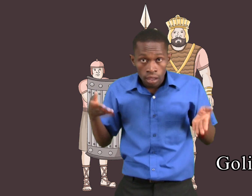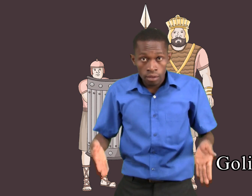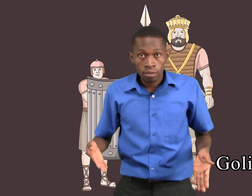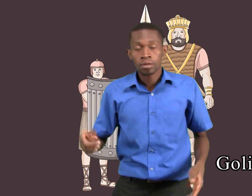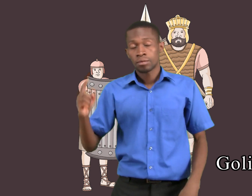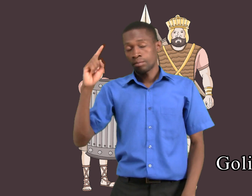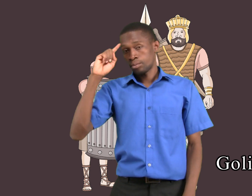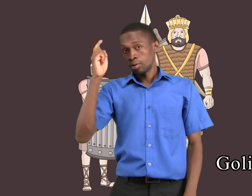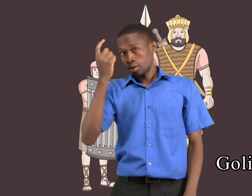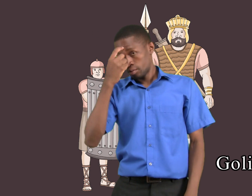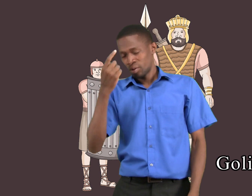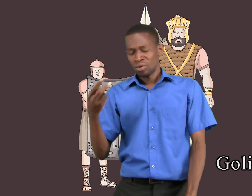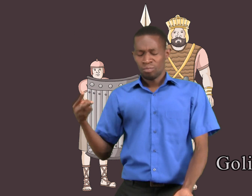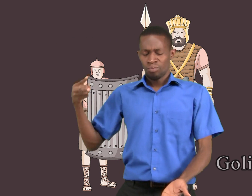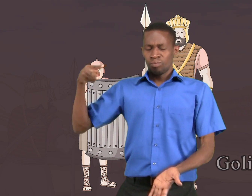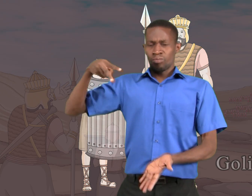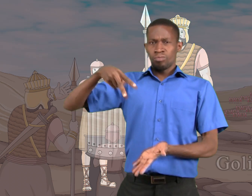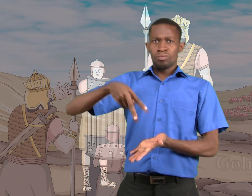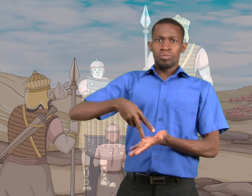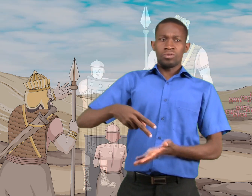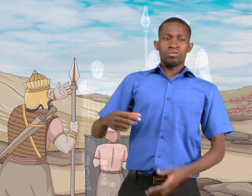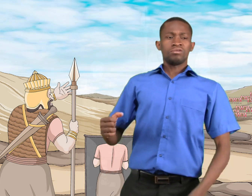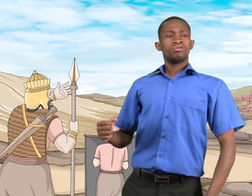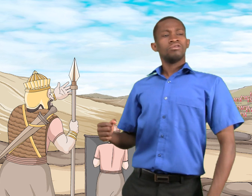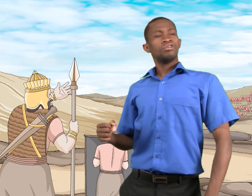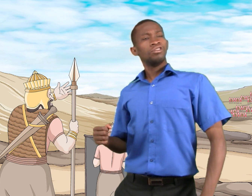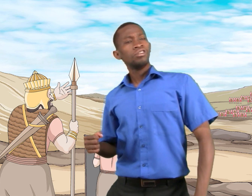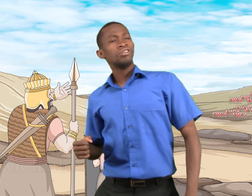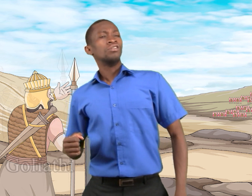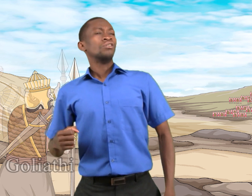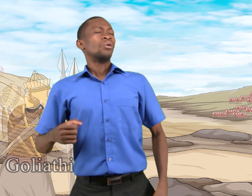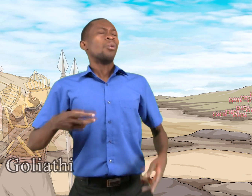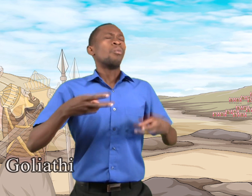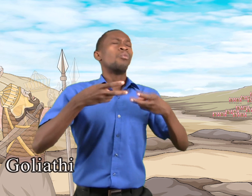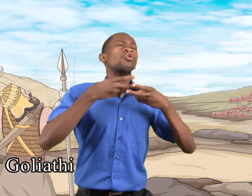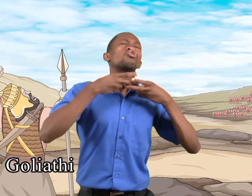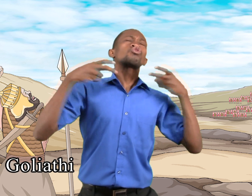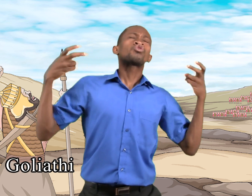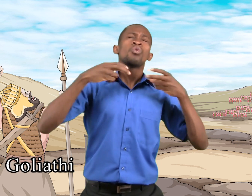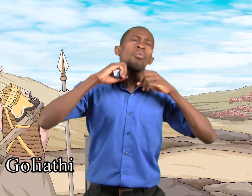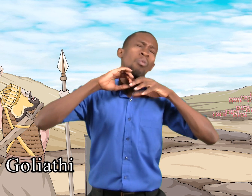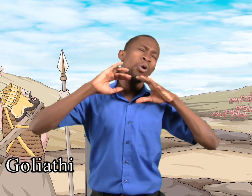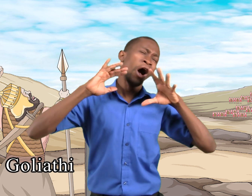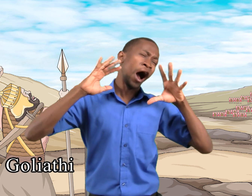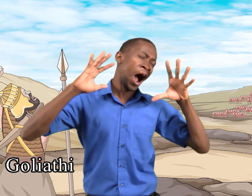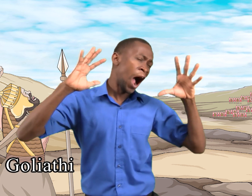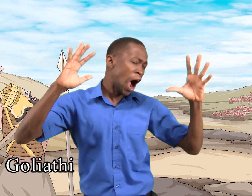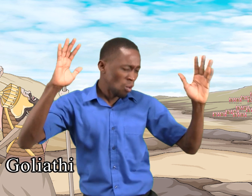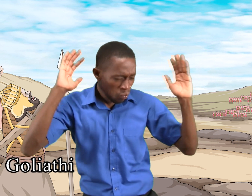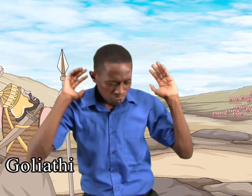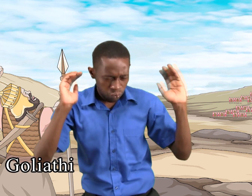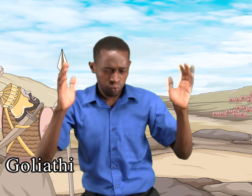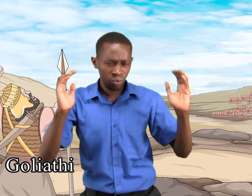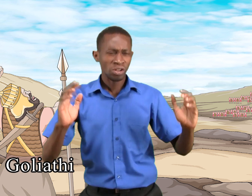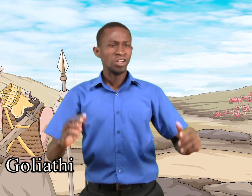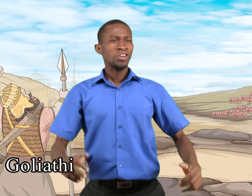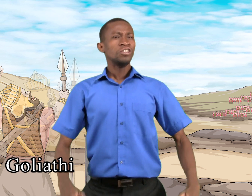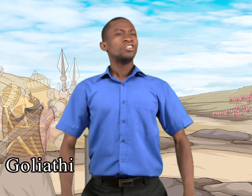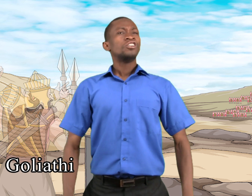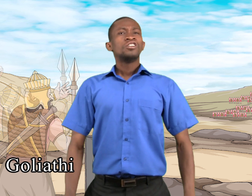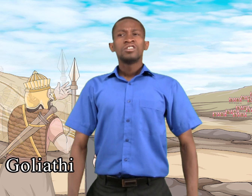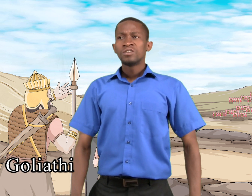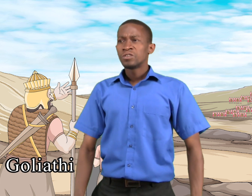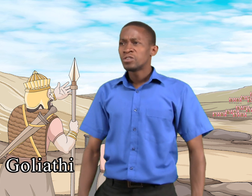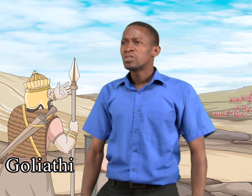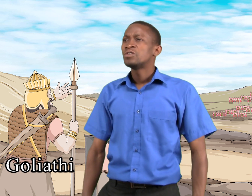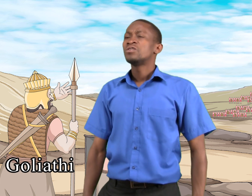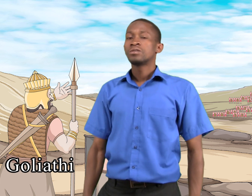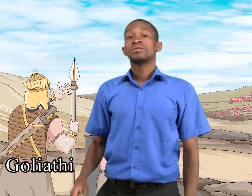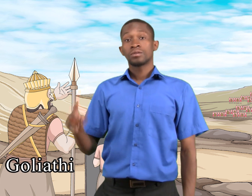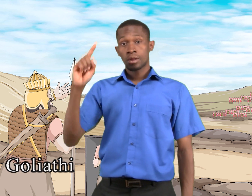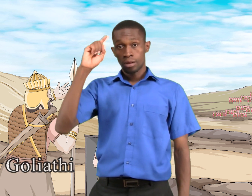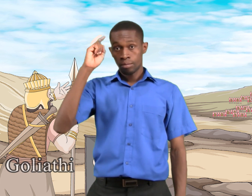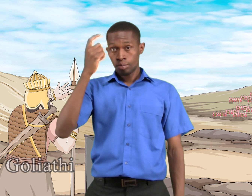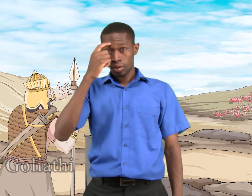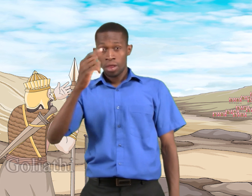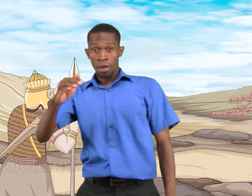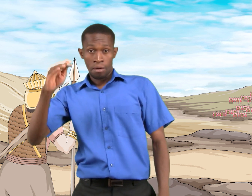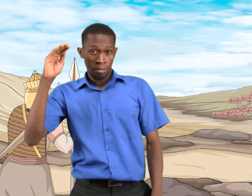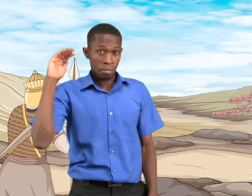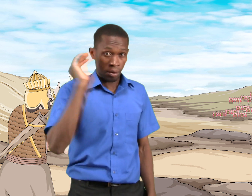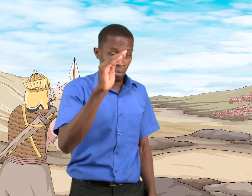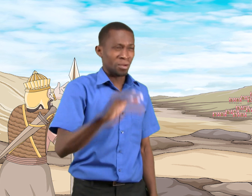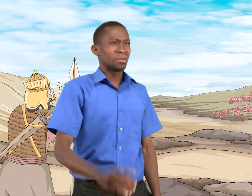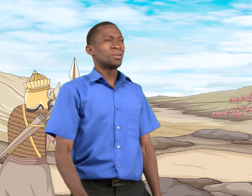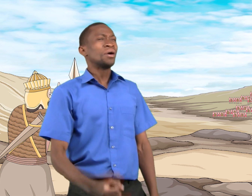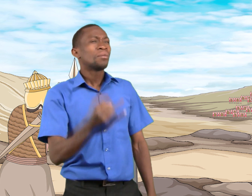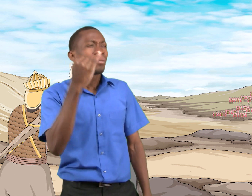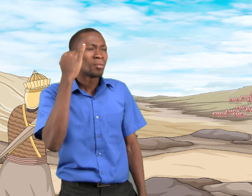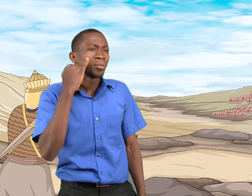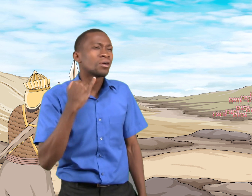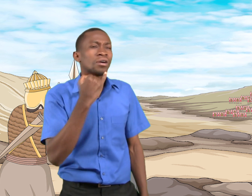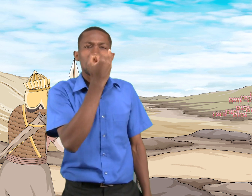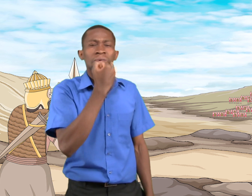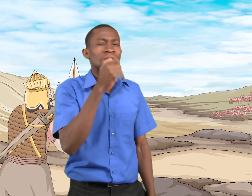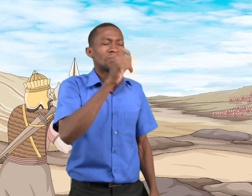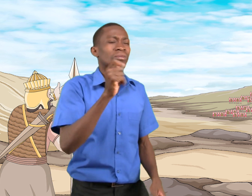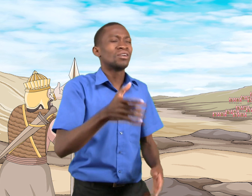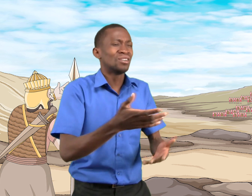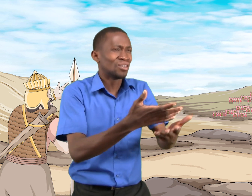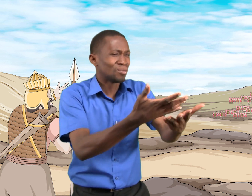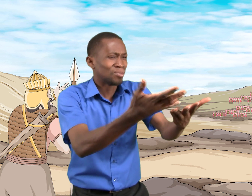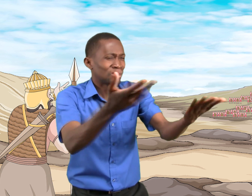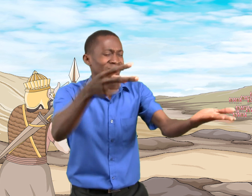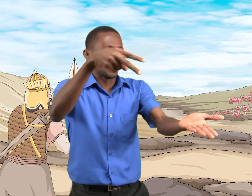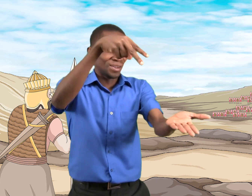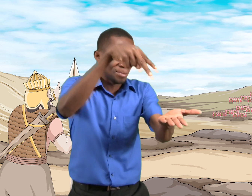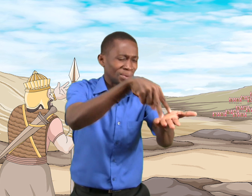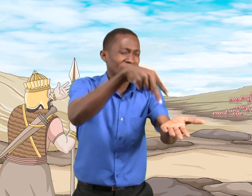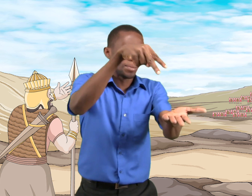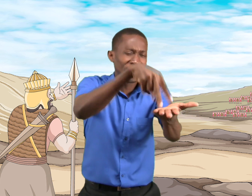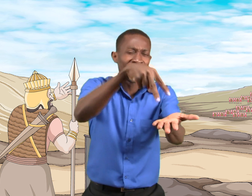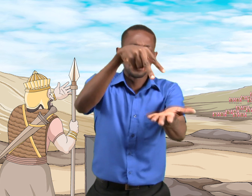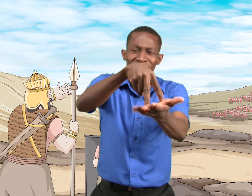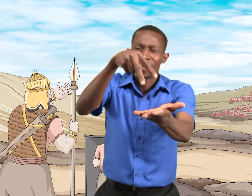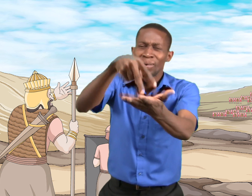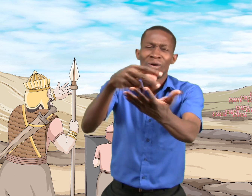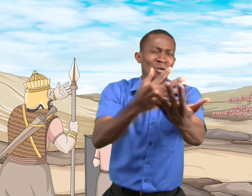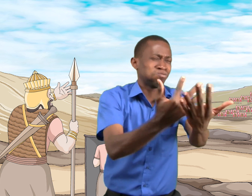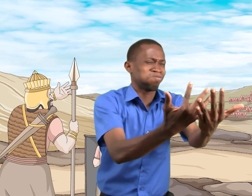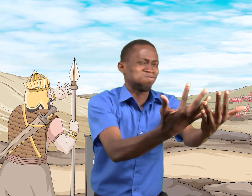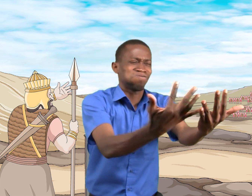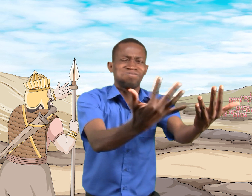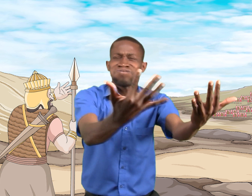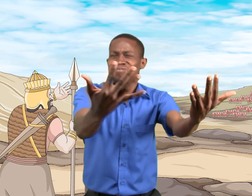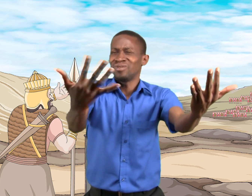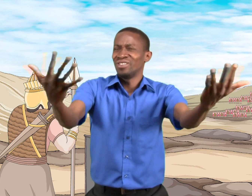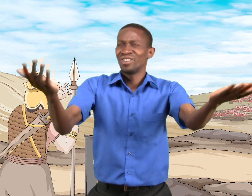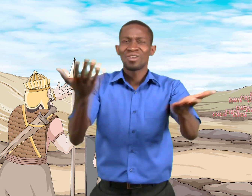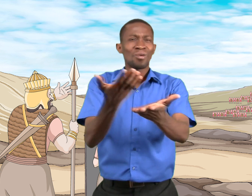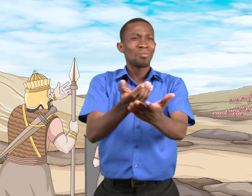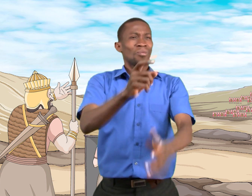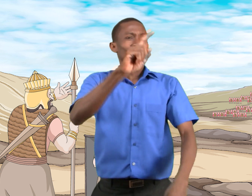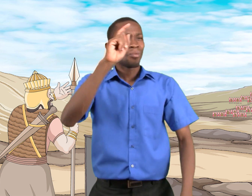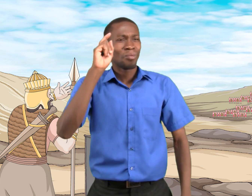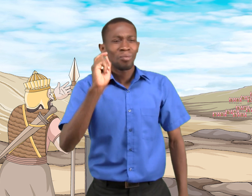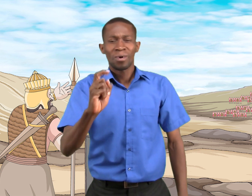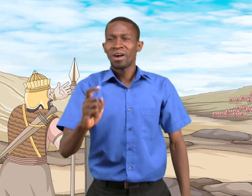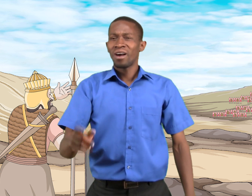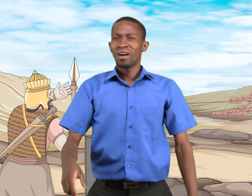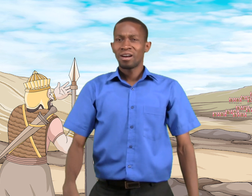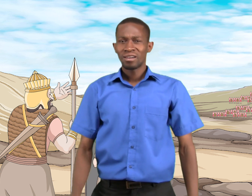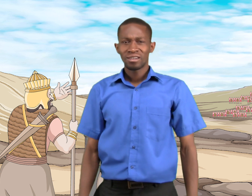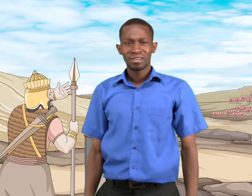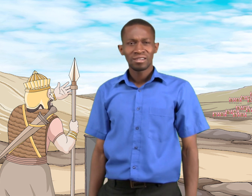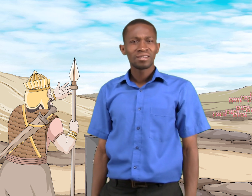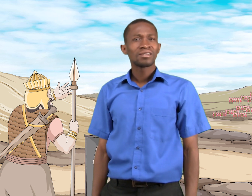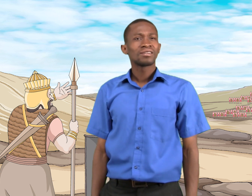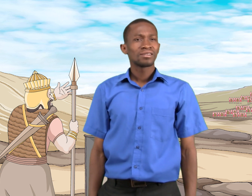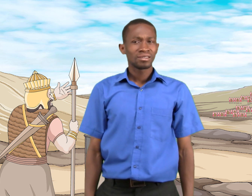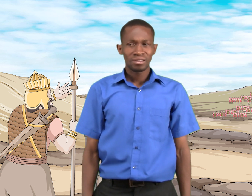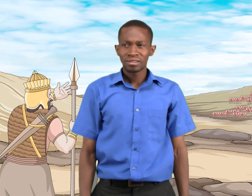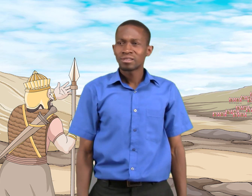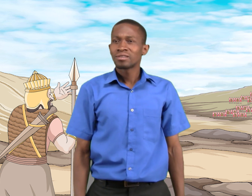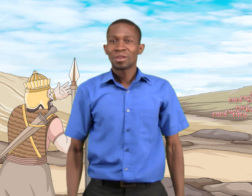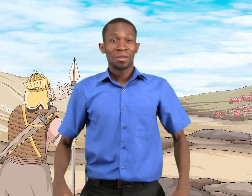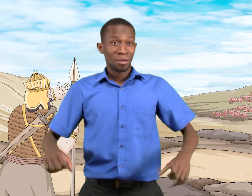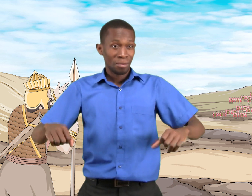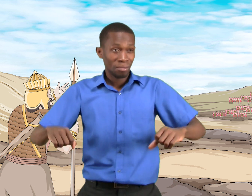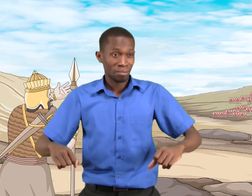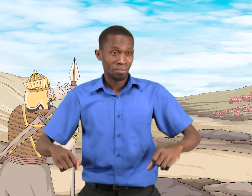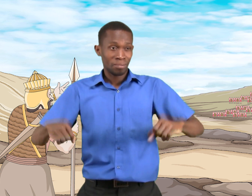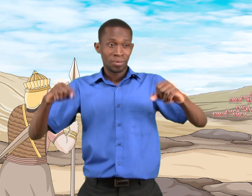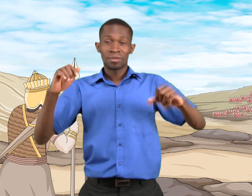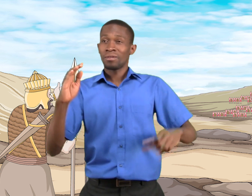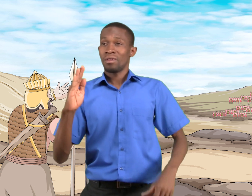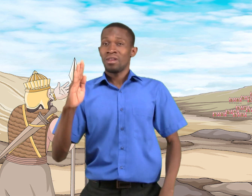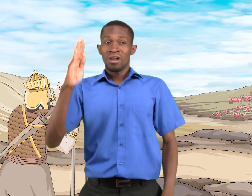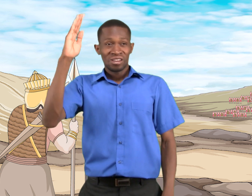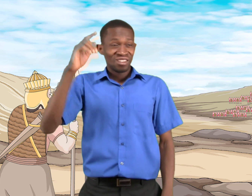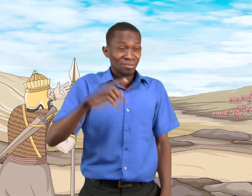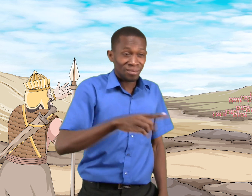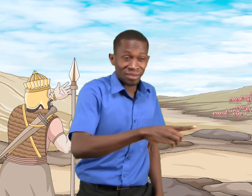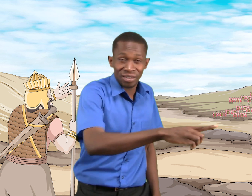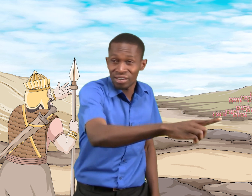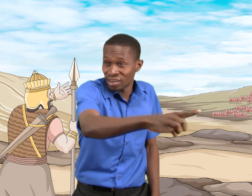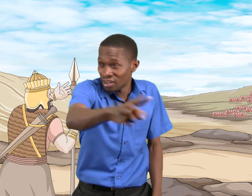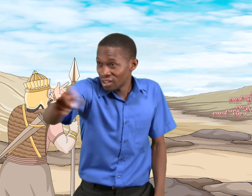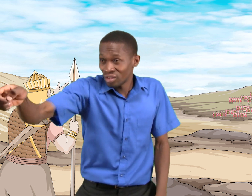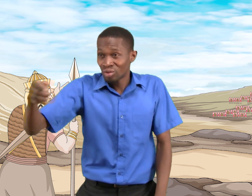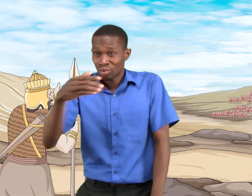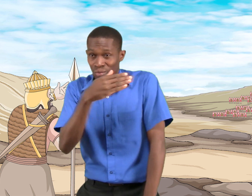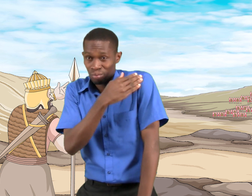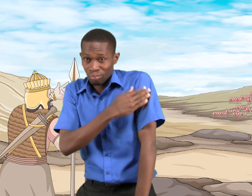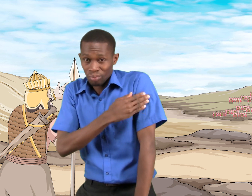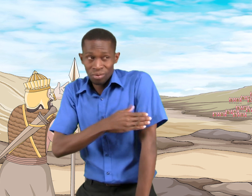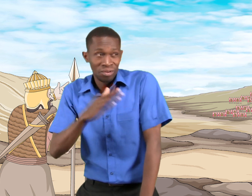And Goliath stood and shouted to the ranks of Israel, “Why do you come out and array yourselves for battle?